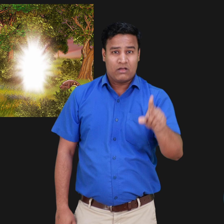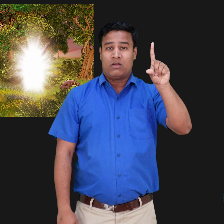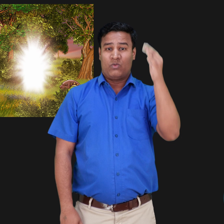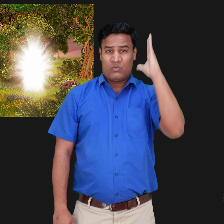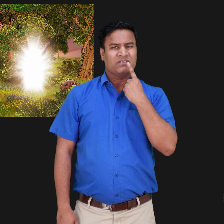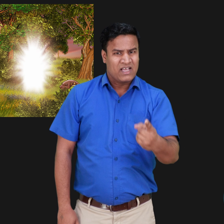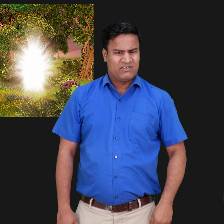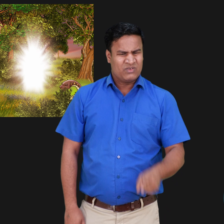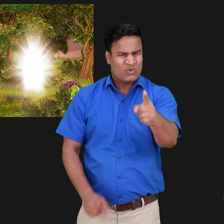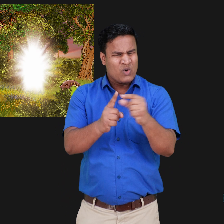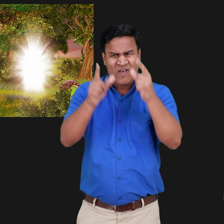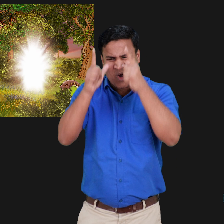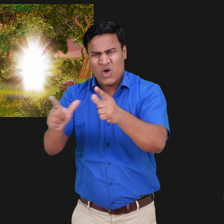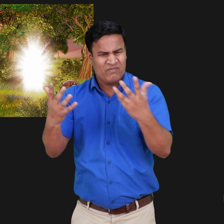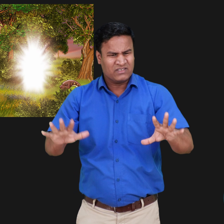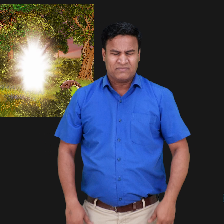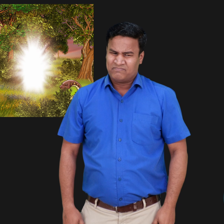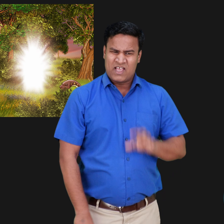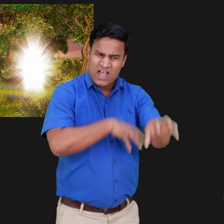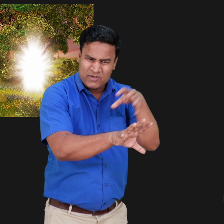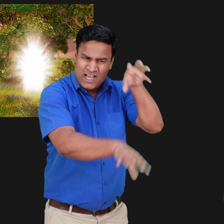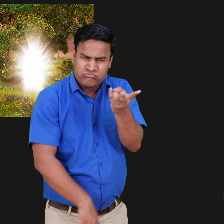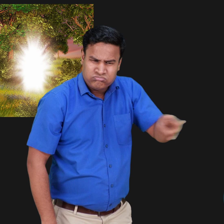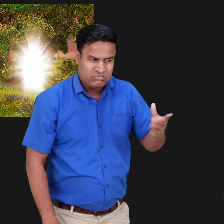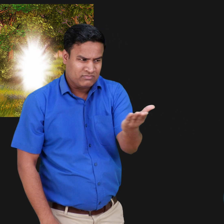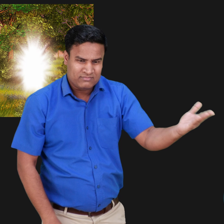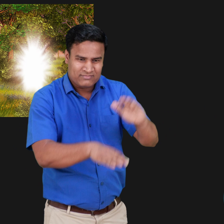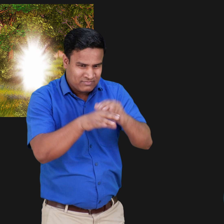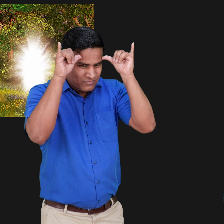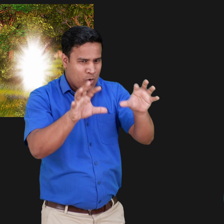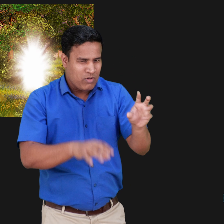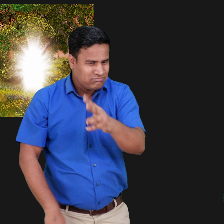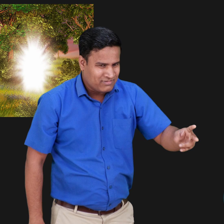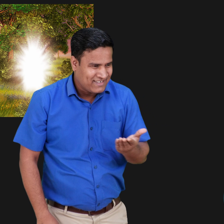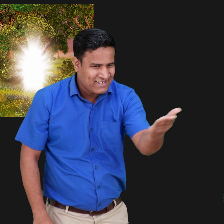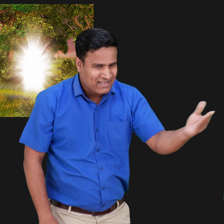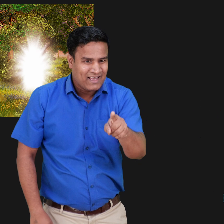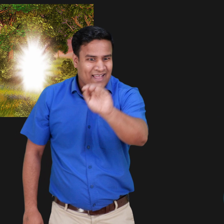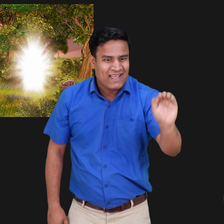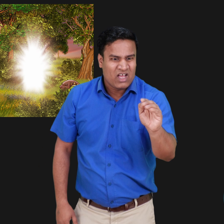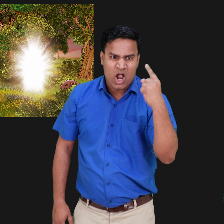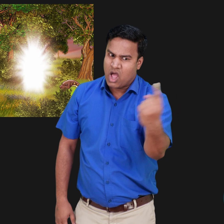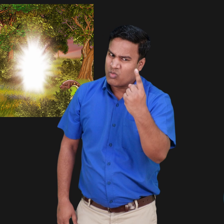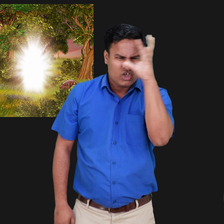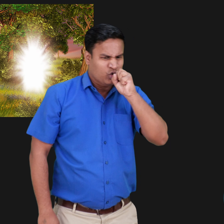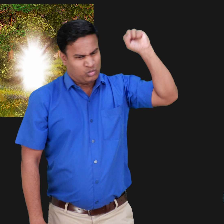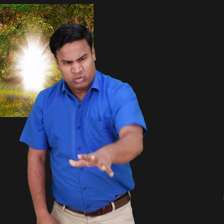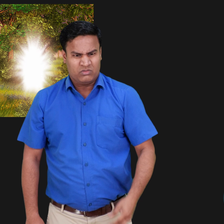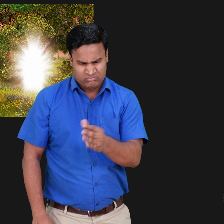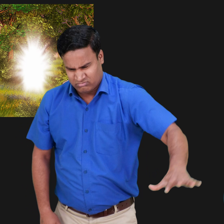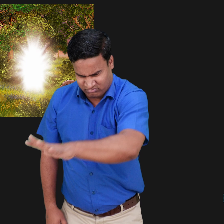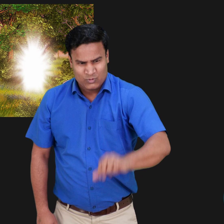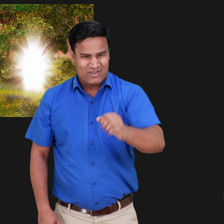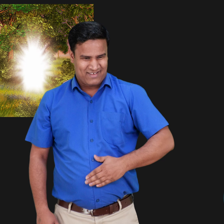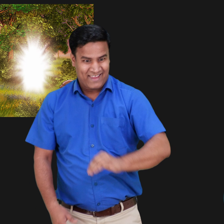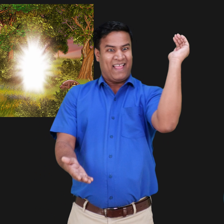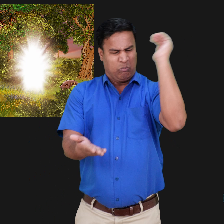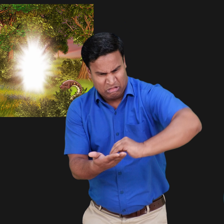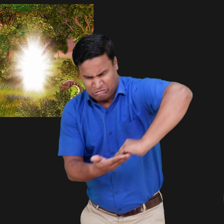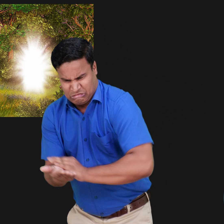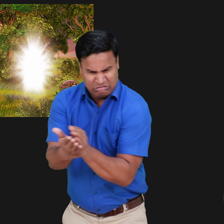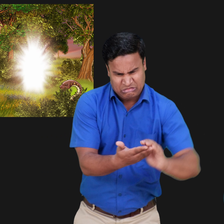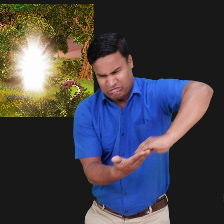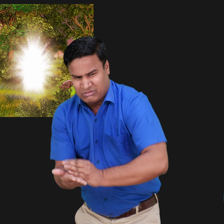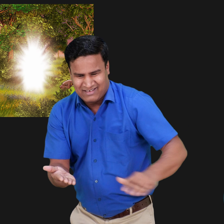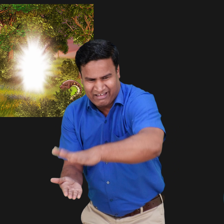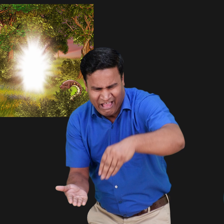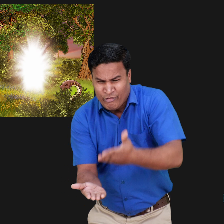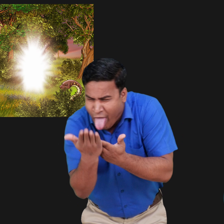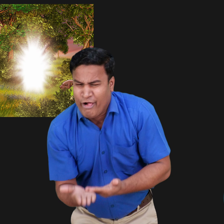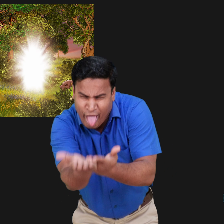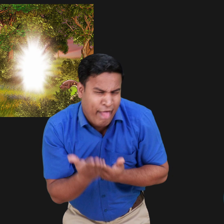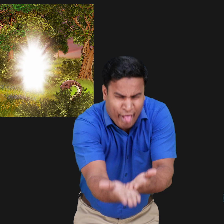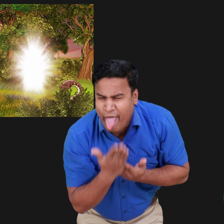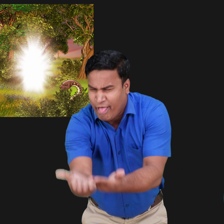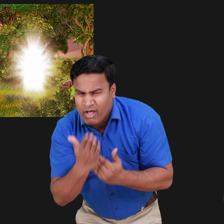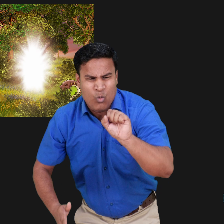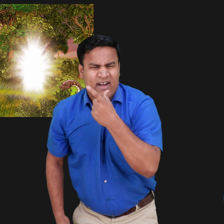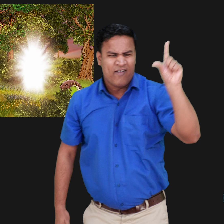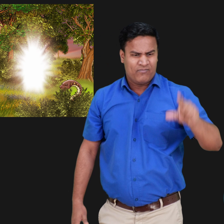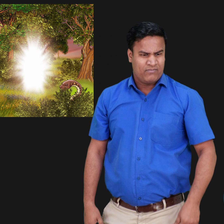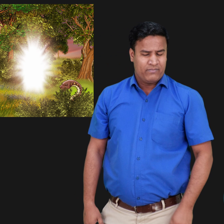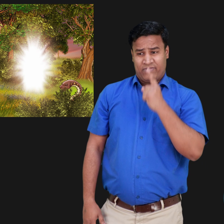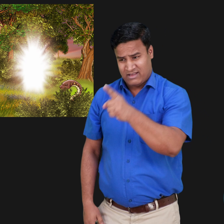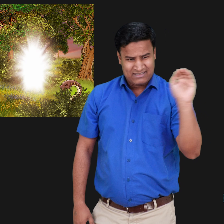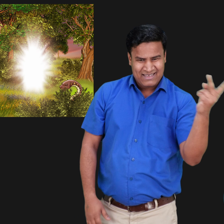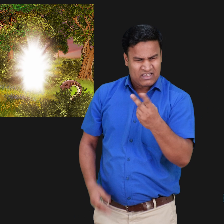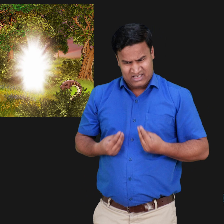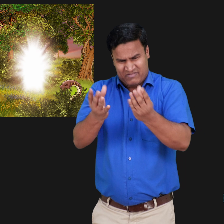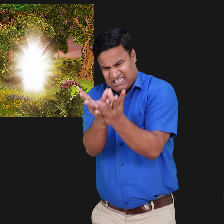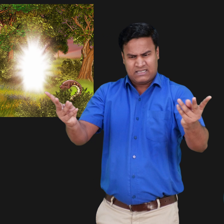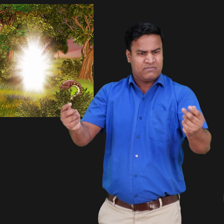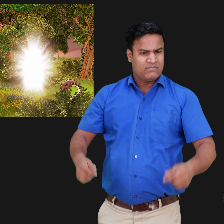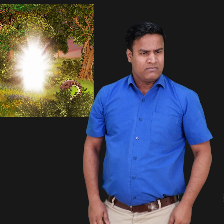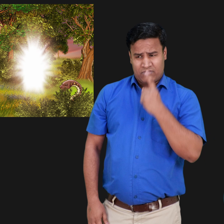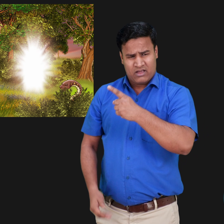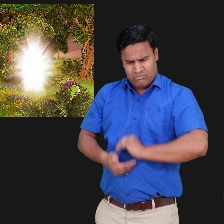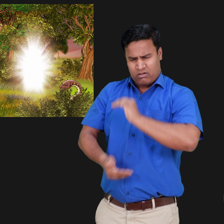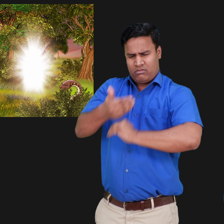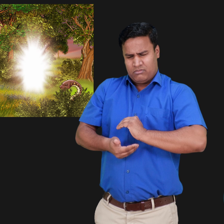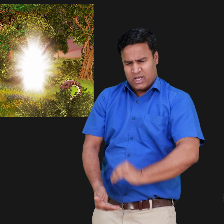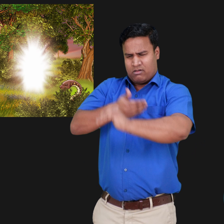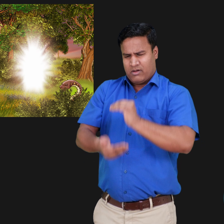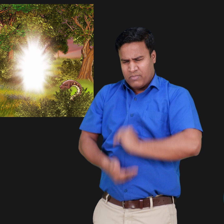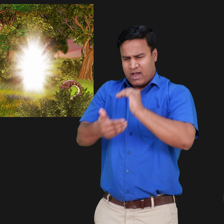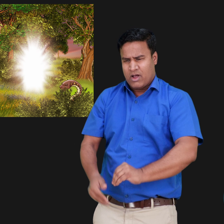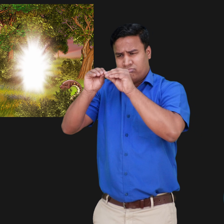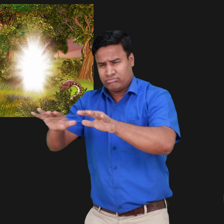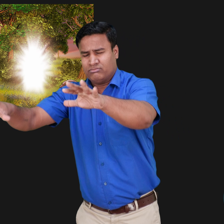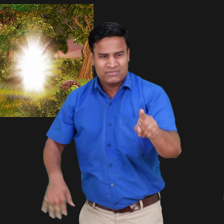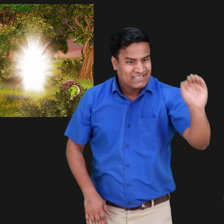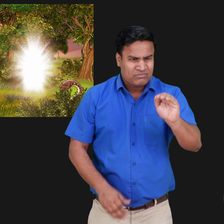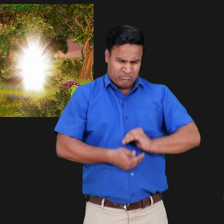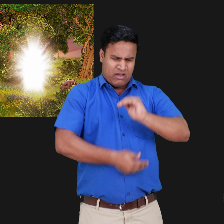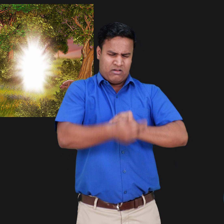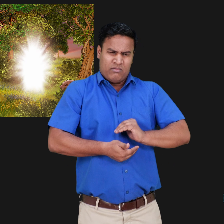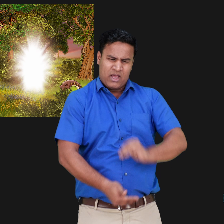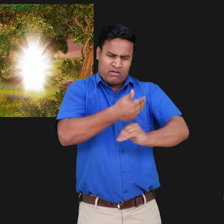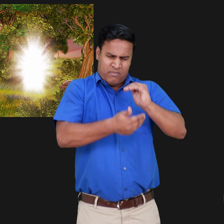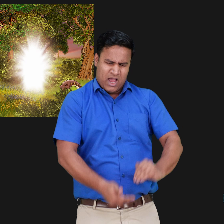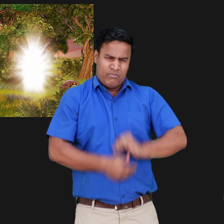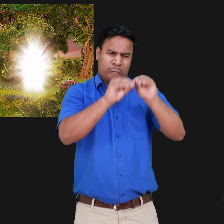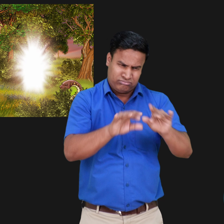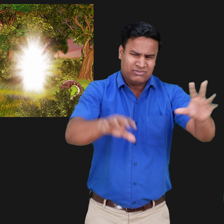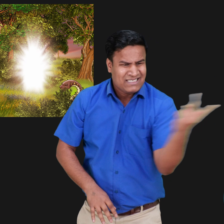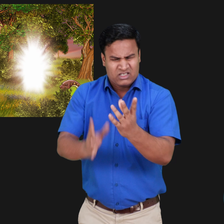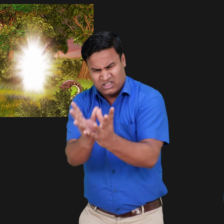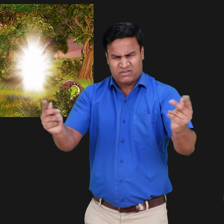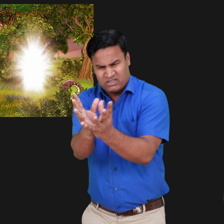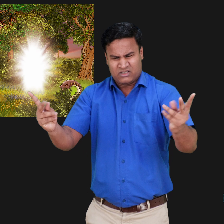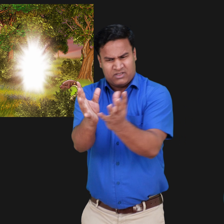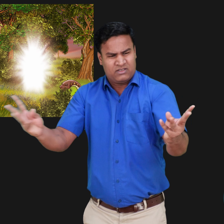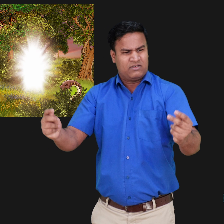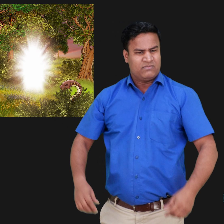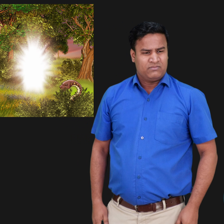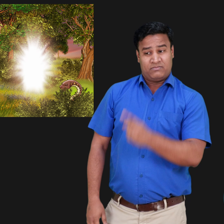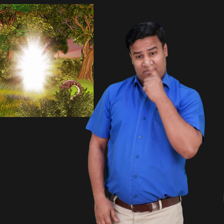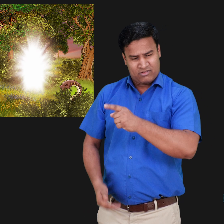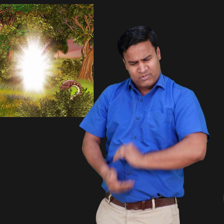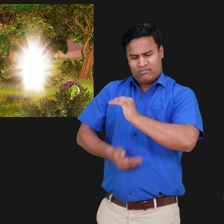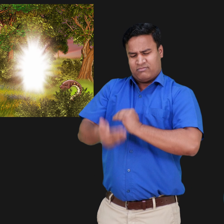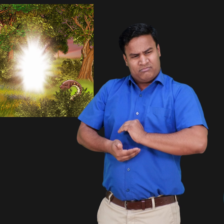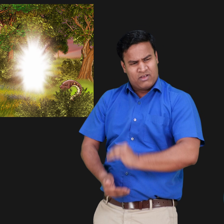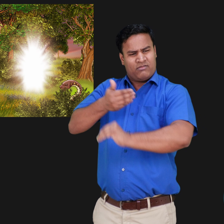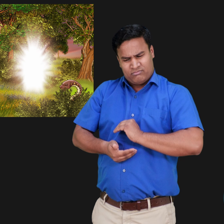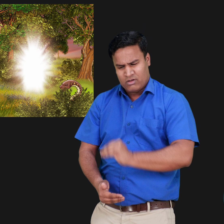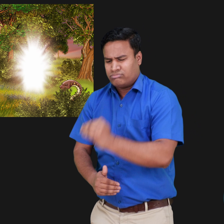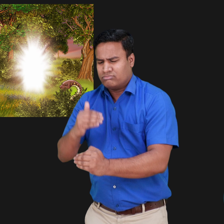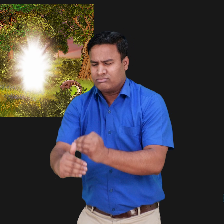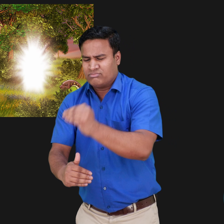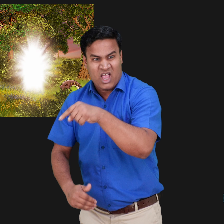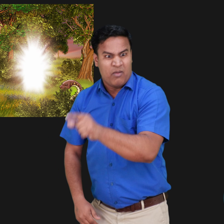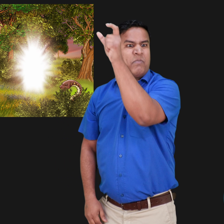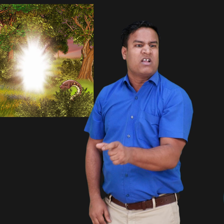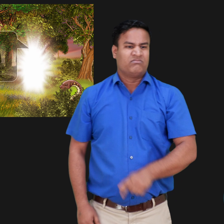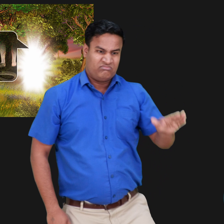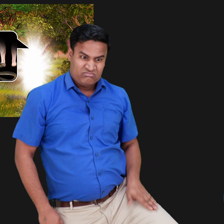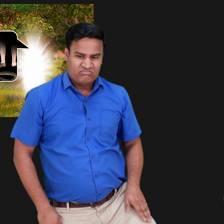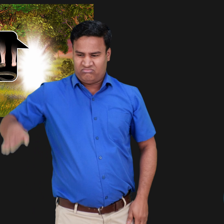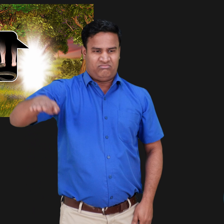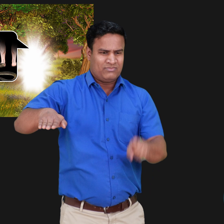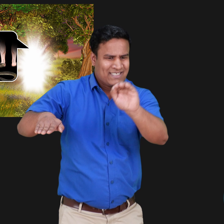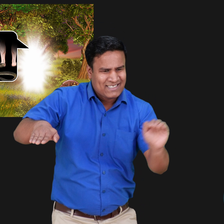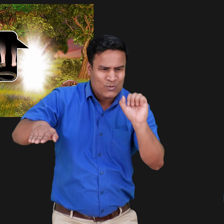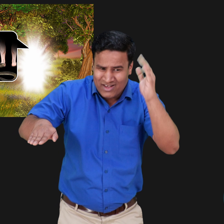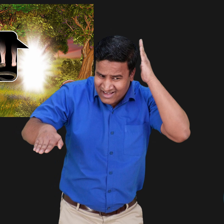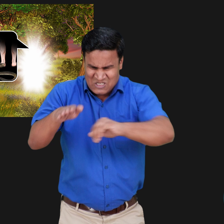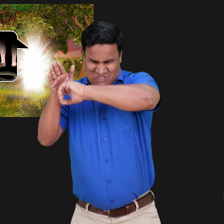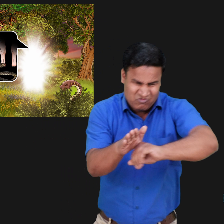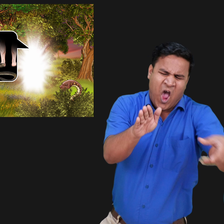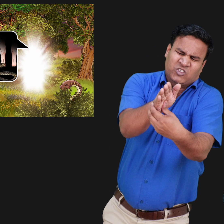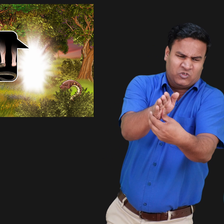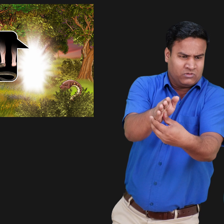So the LORD God said to the serpent: “Because you have done this, cursed are you above all livestock and every beast of the field! On your belly will you go, and dust you will eat, all the days of your life. And I will put enmity between you and the woman, and between your seed and her seed.